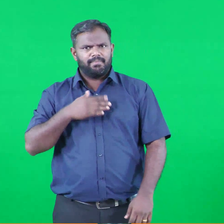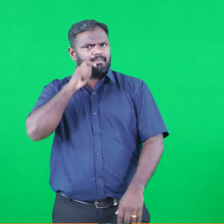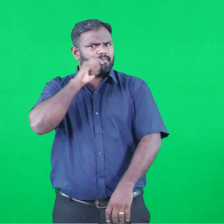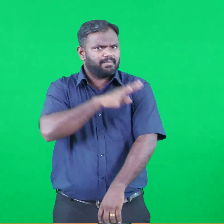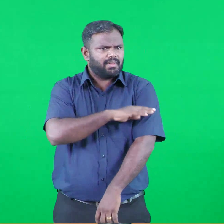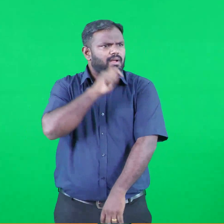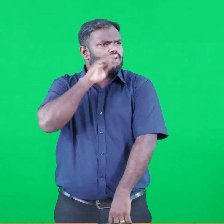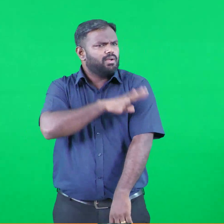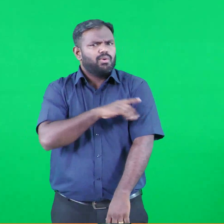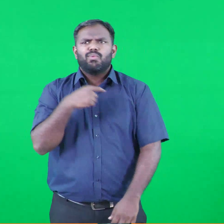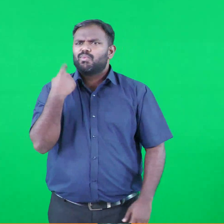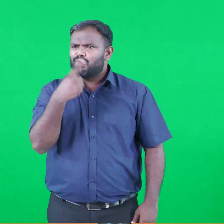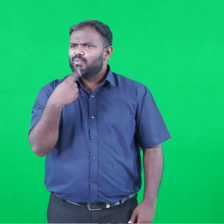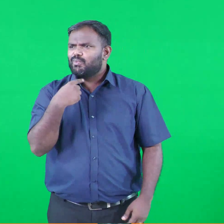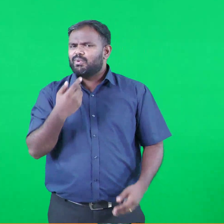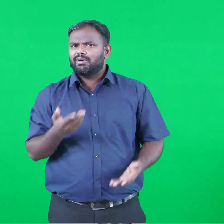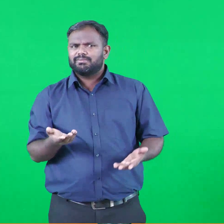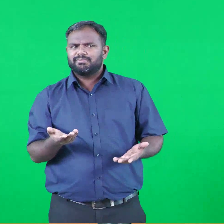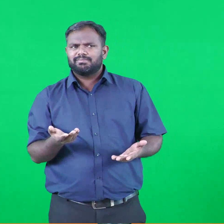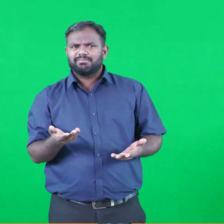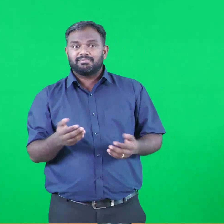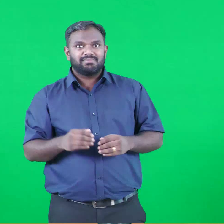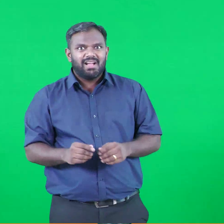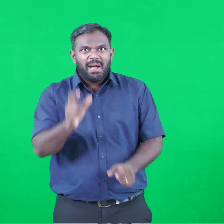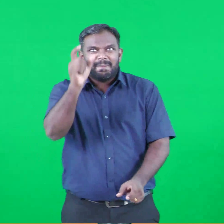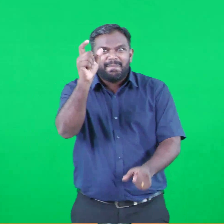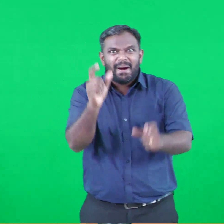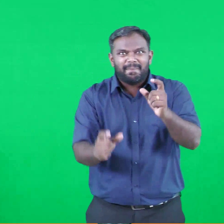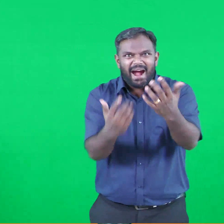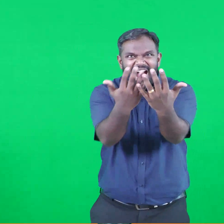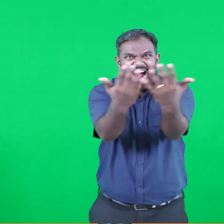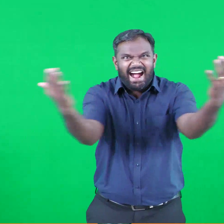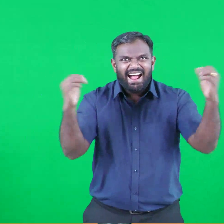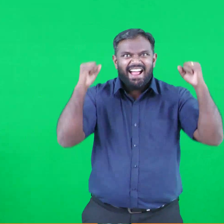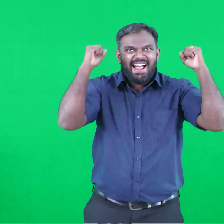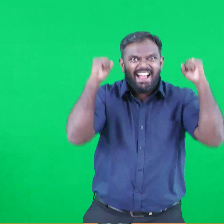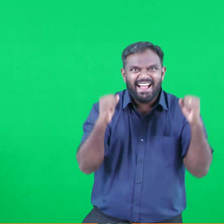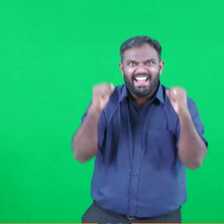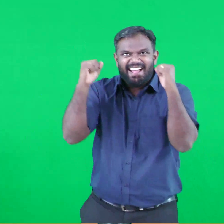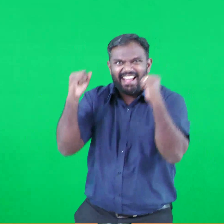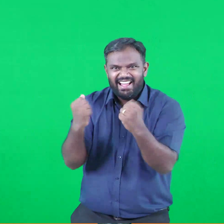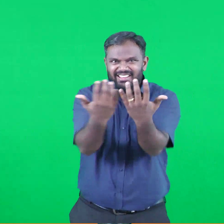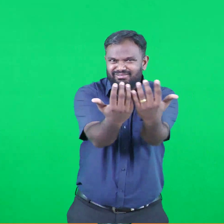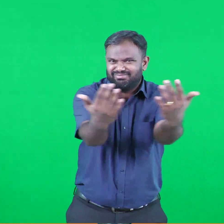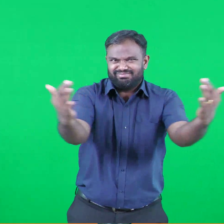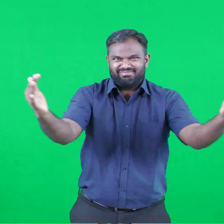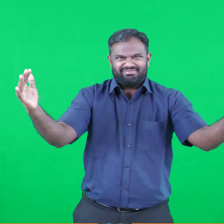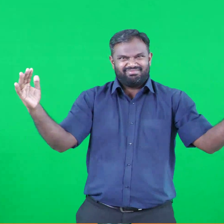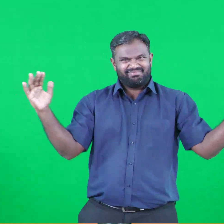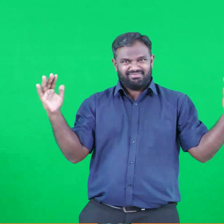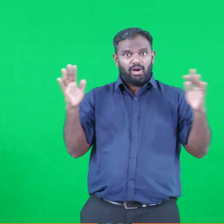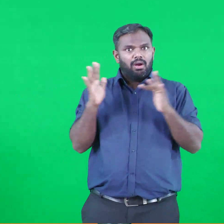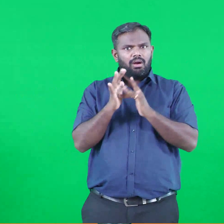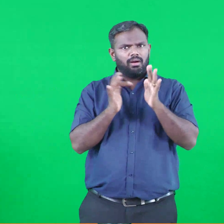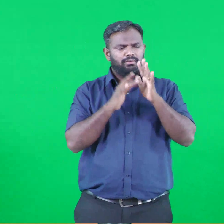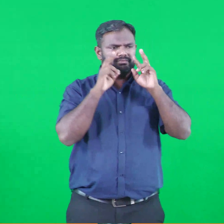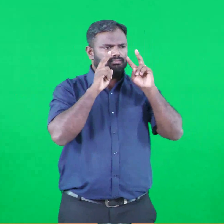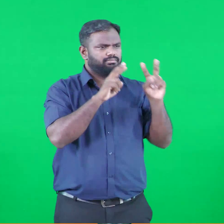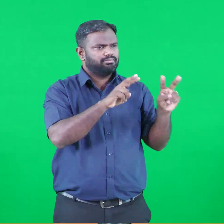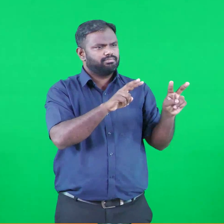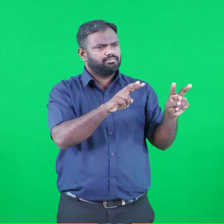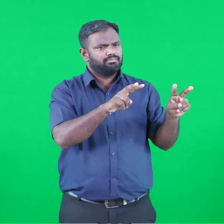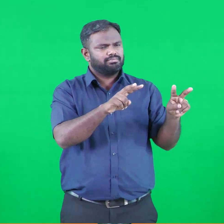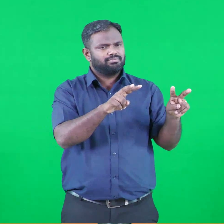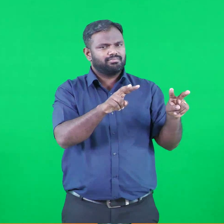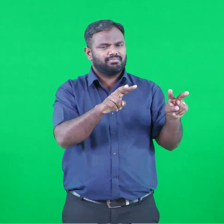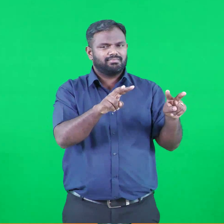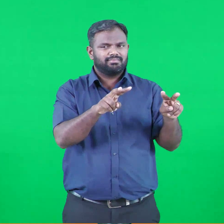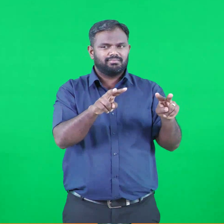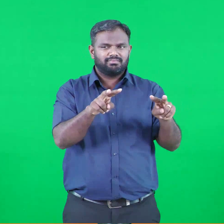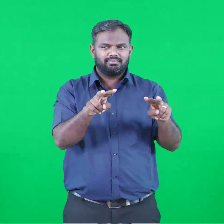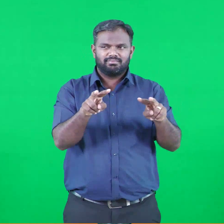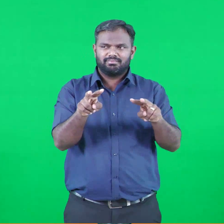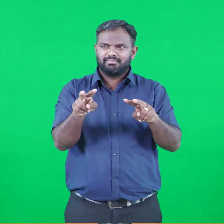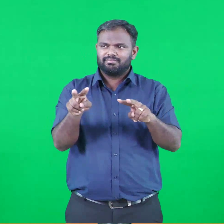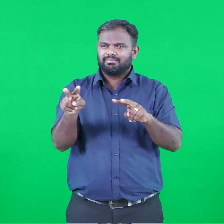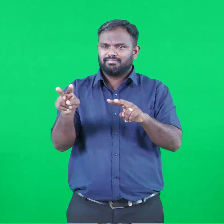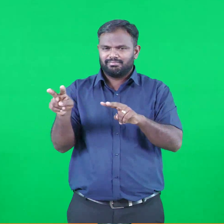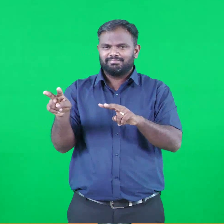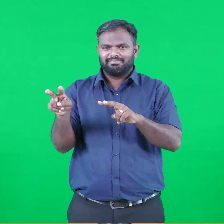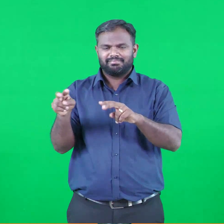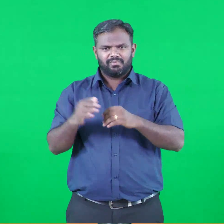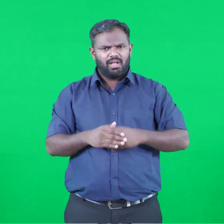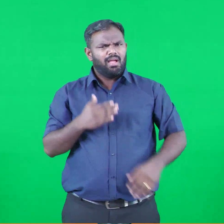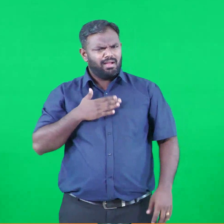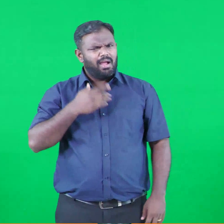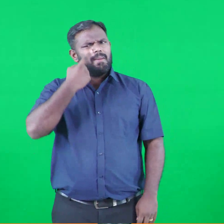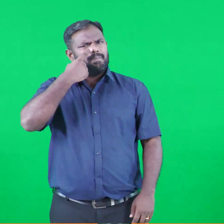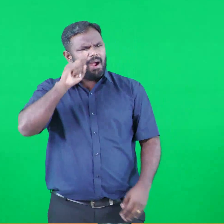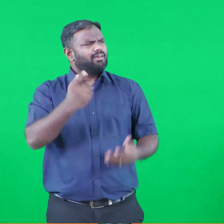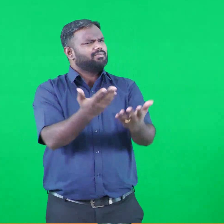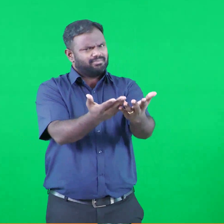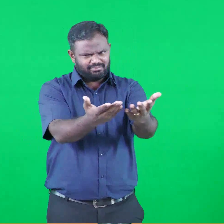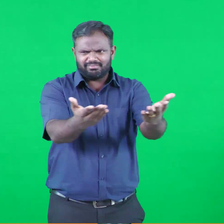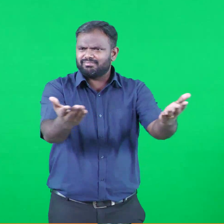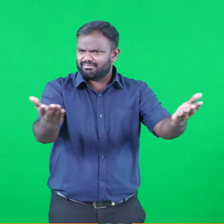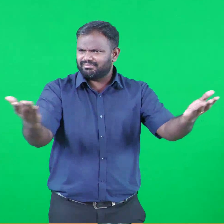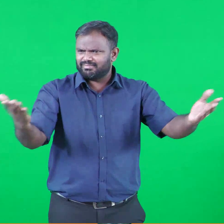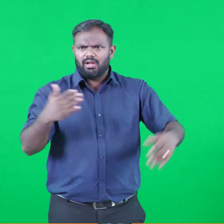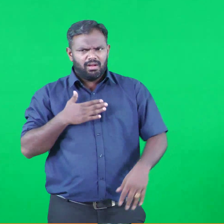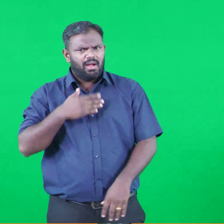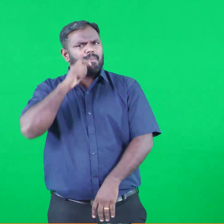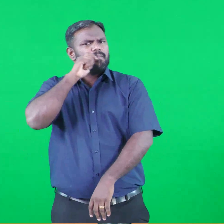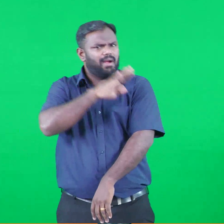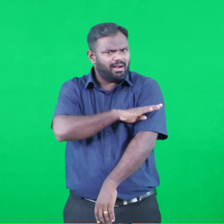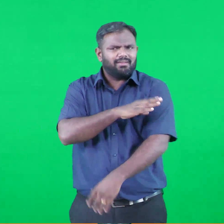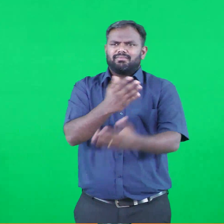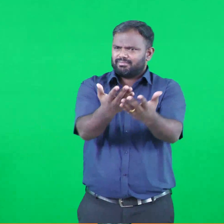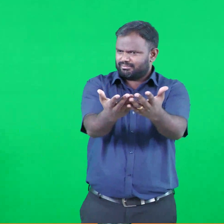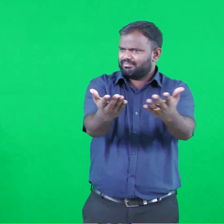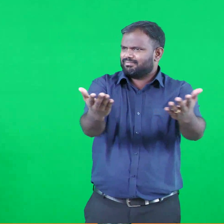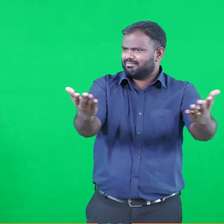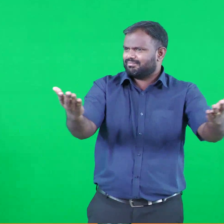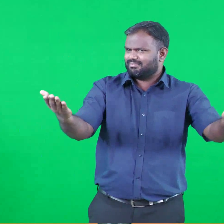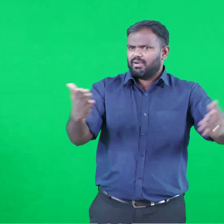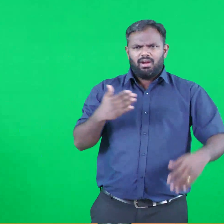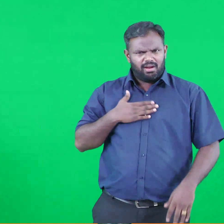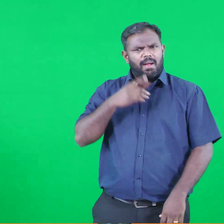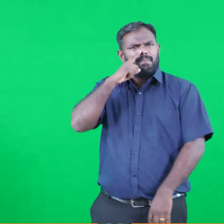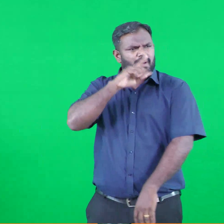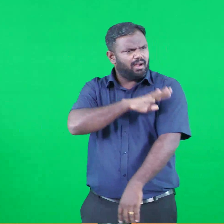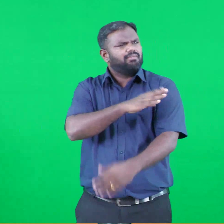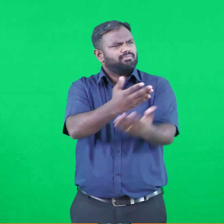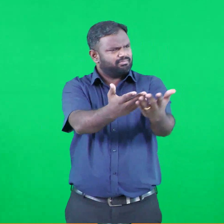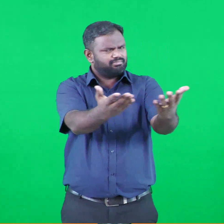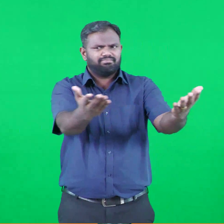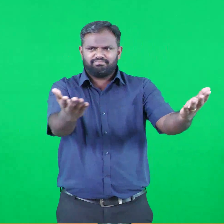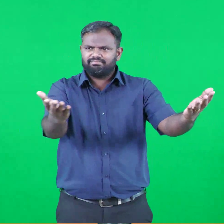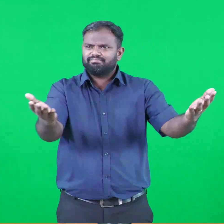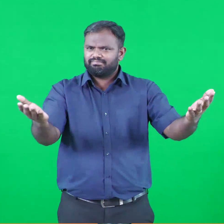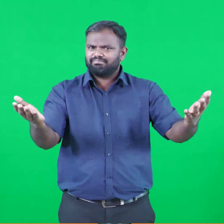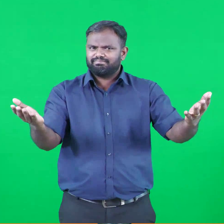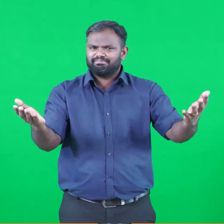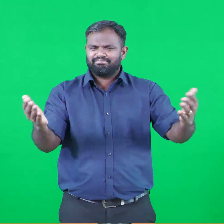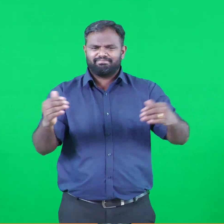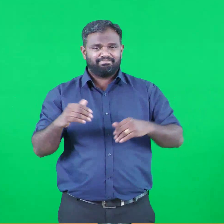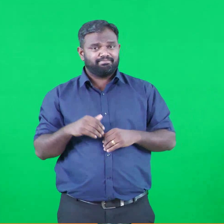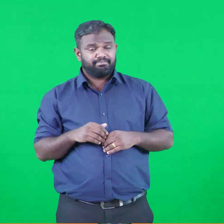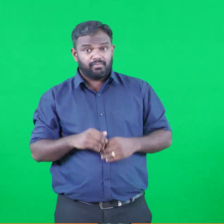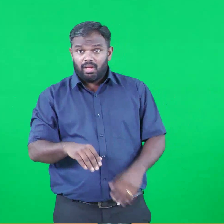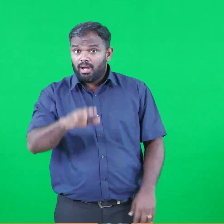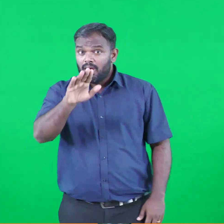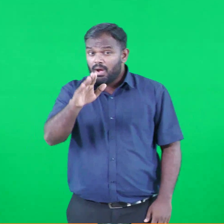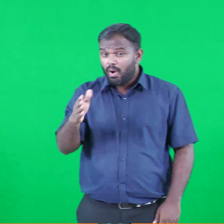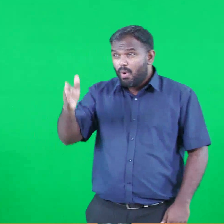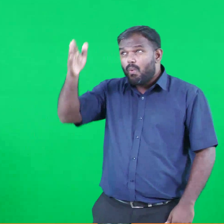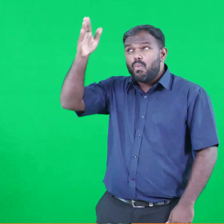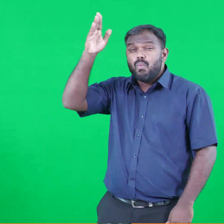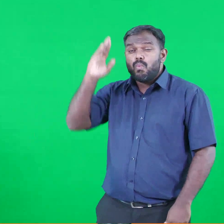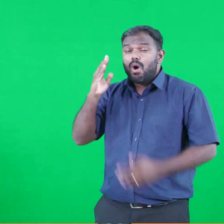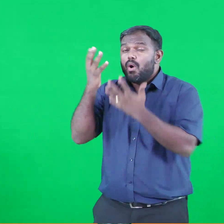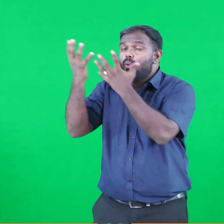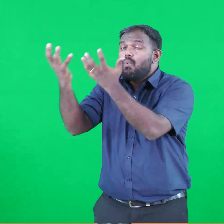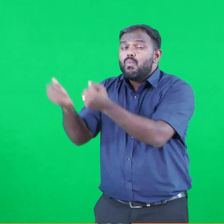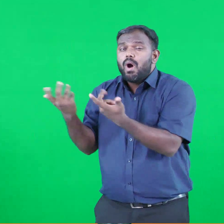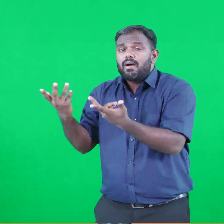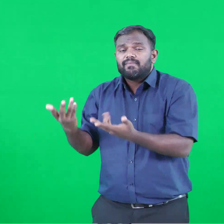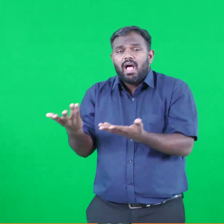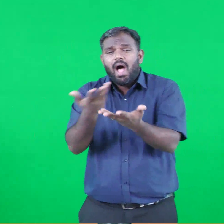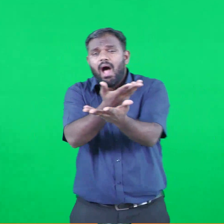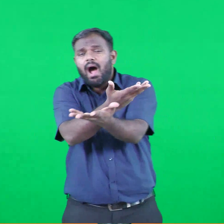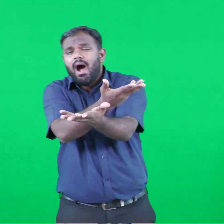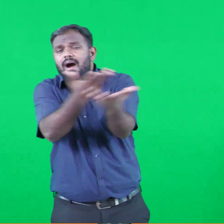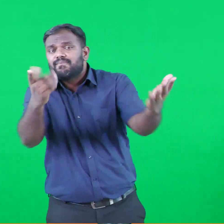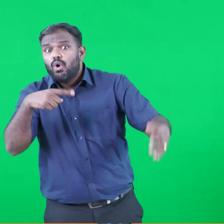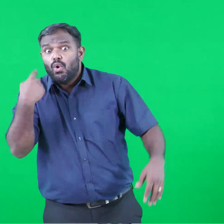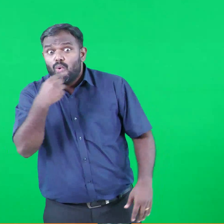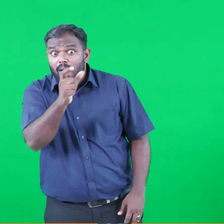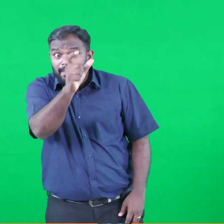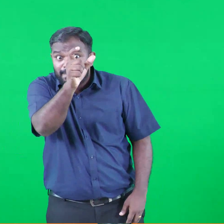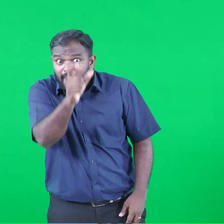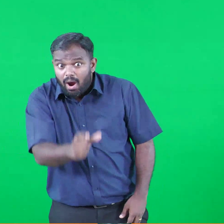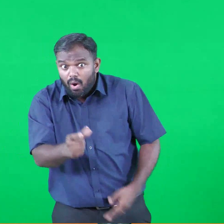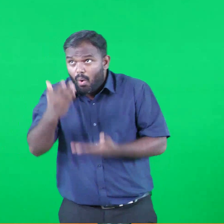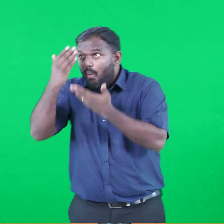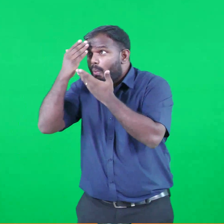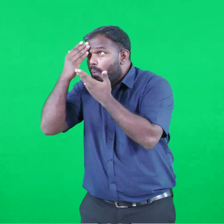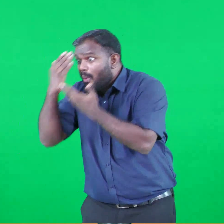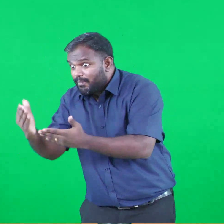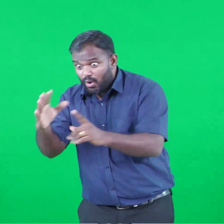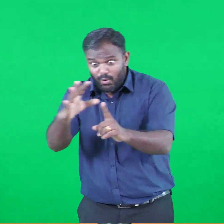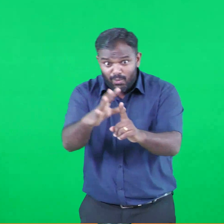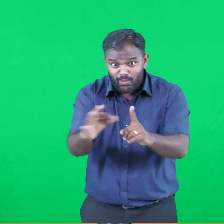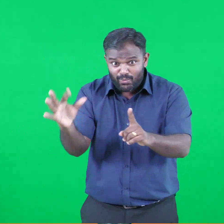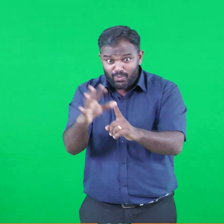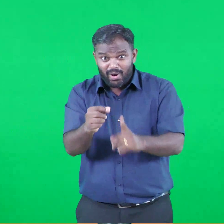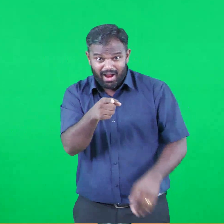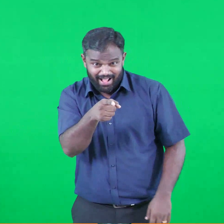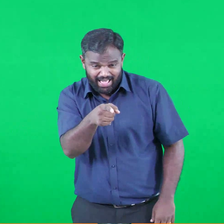Looking at those seated in a circle around Him, He said, "Here are My mother and My brothers!